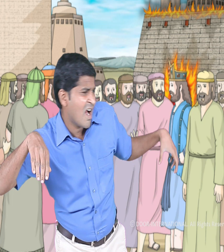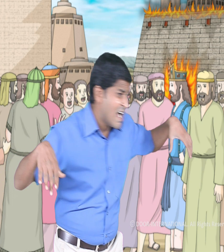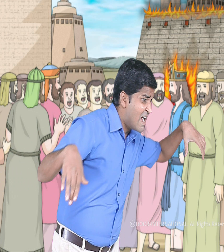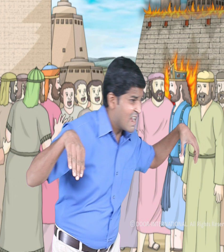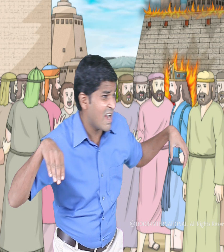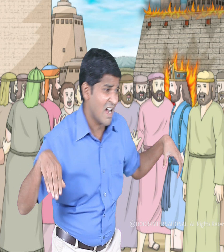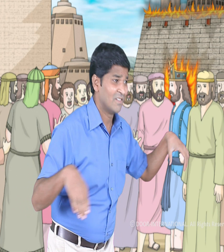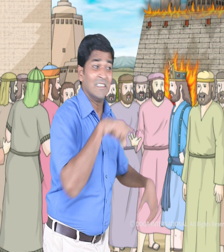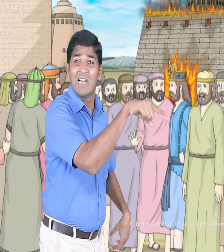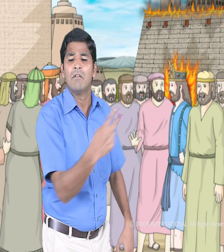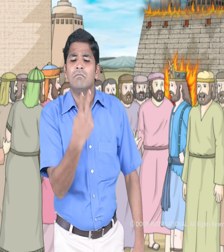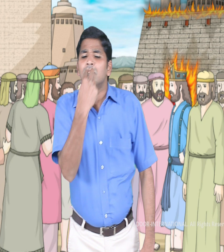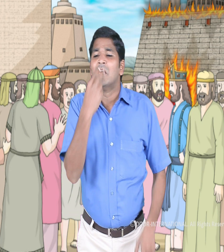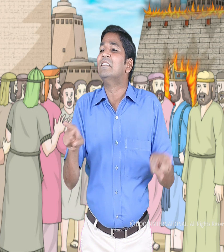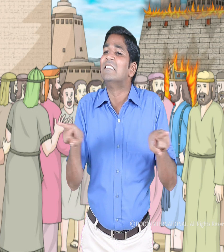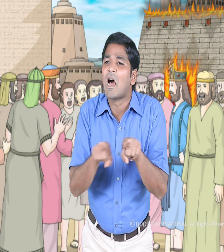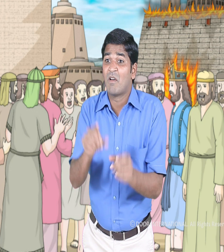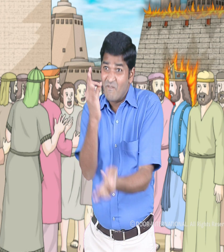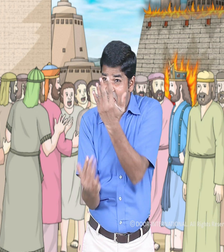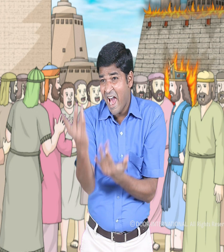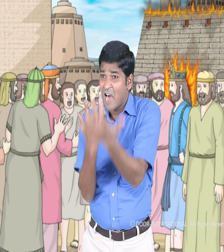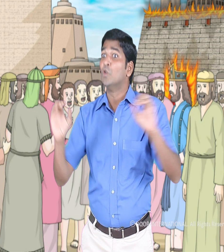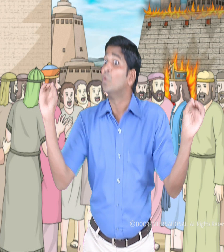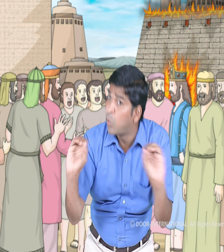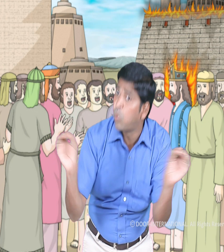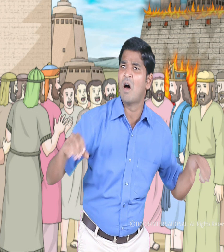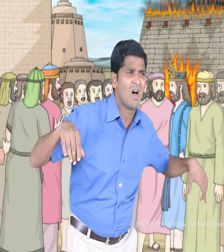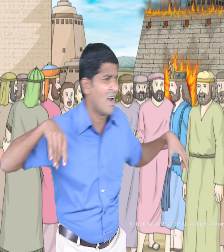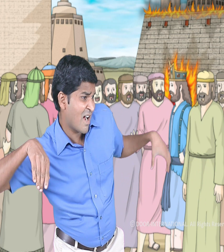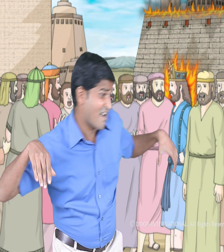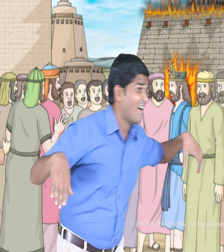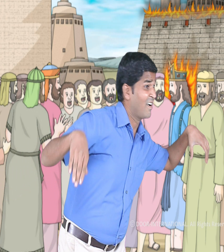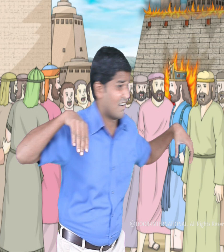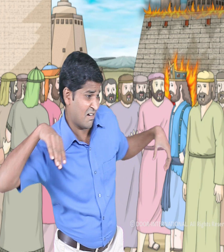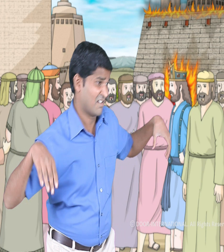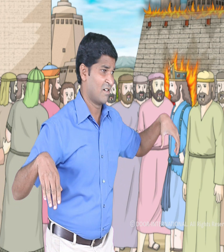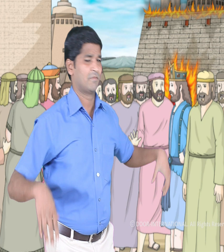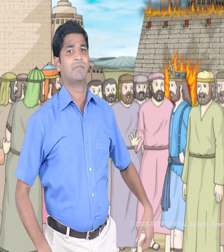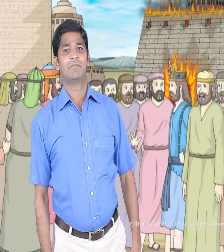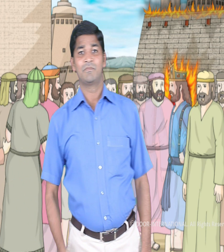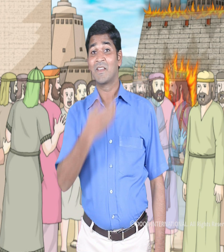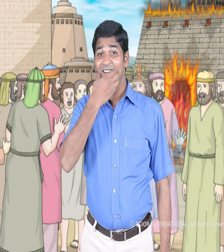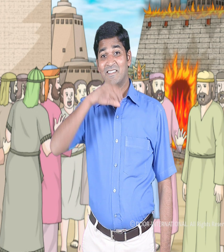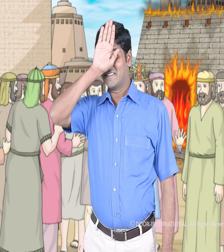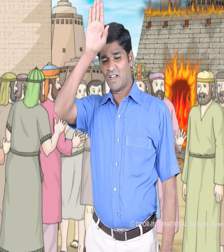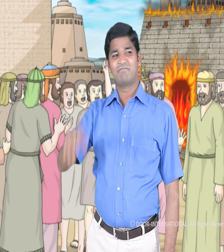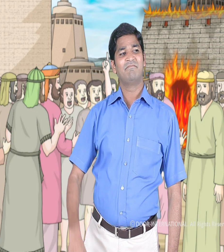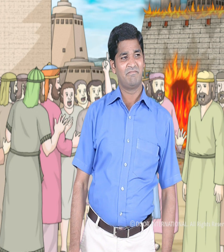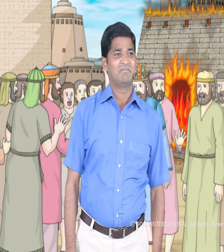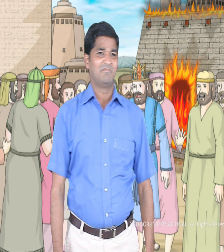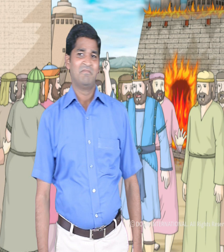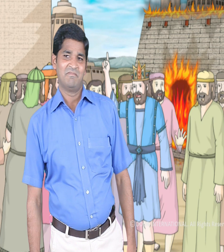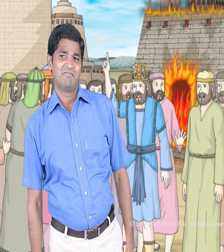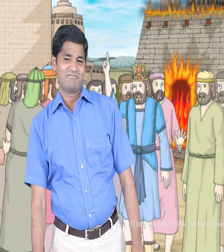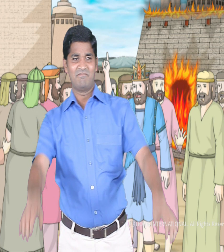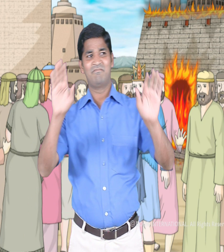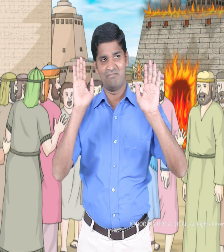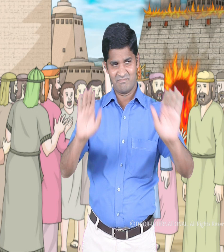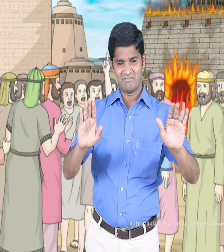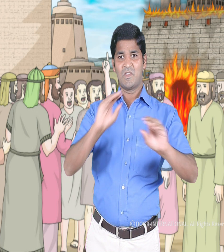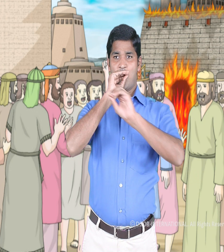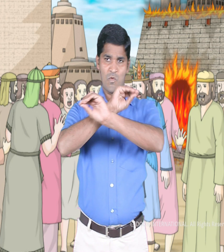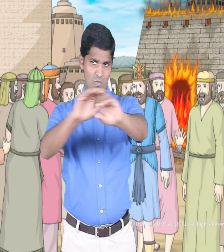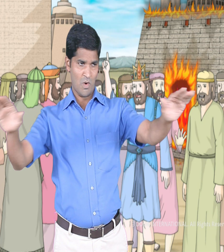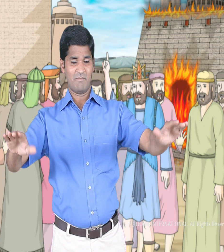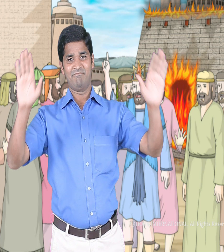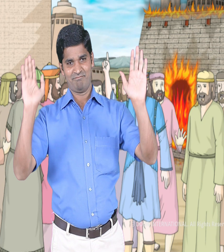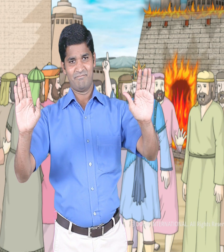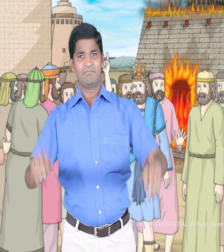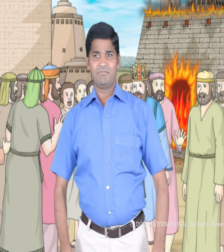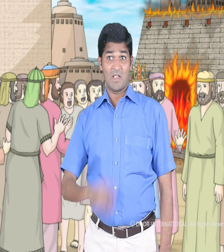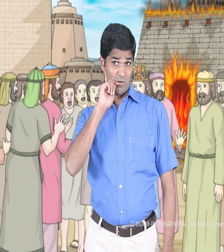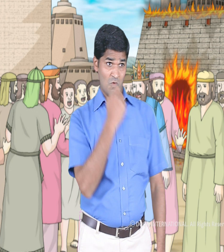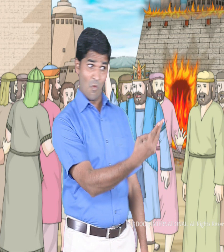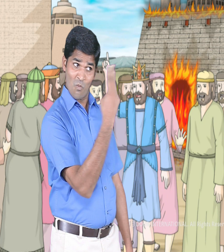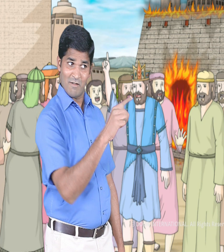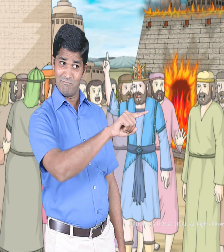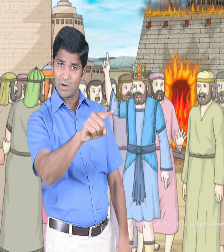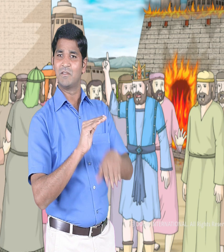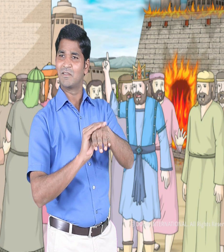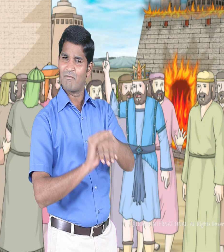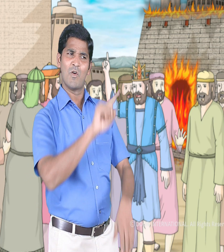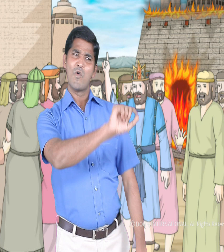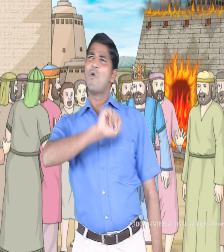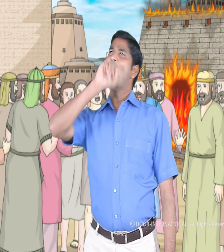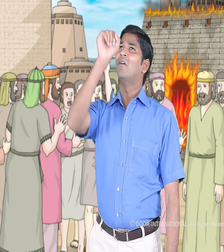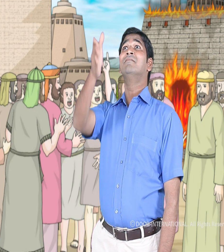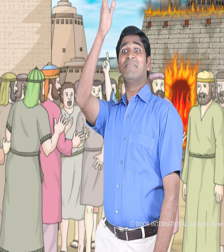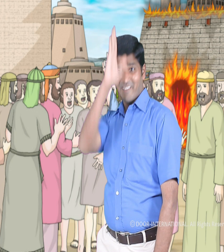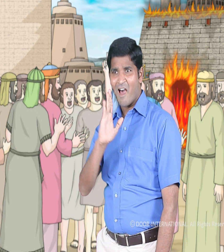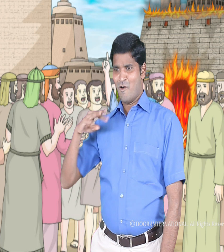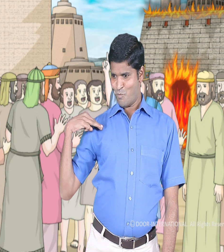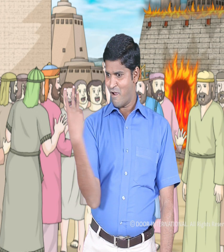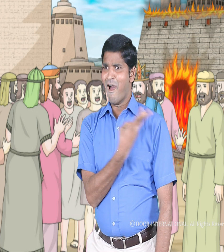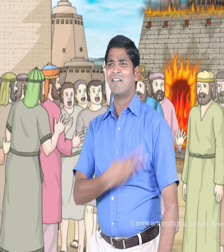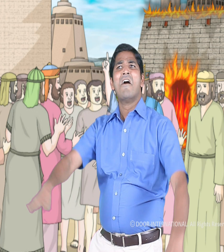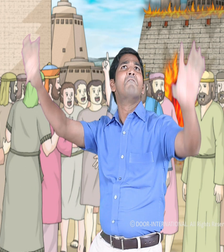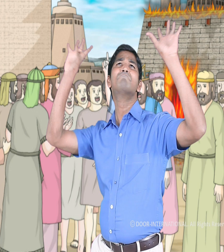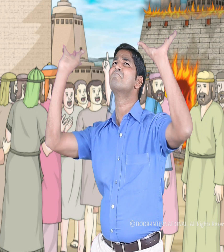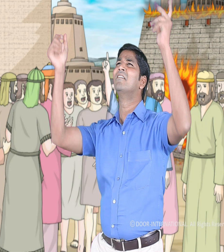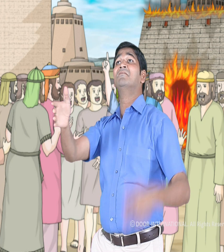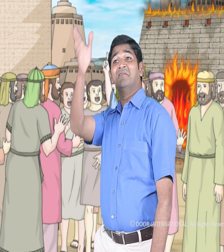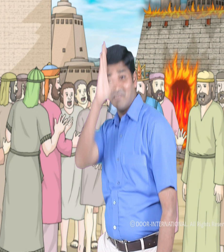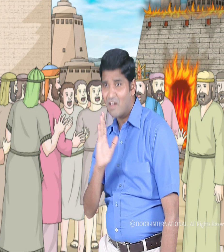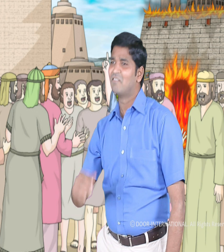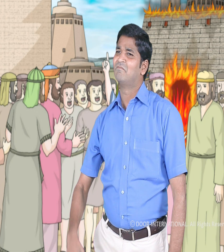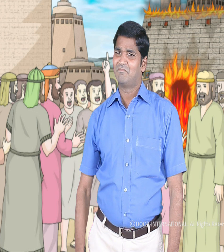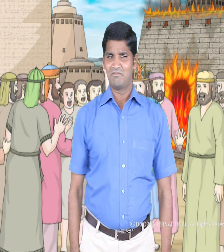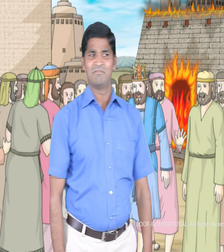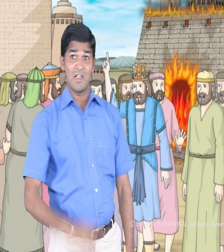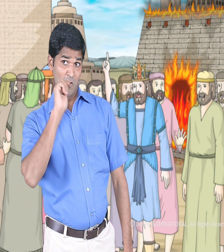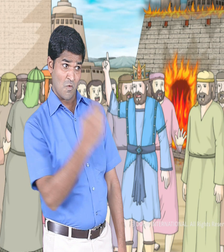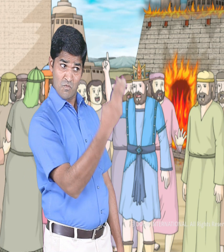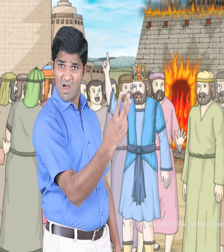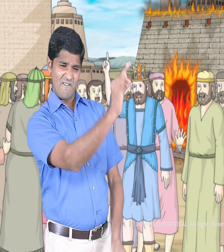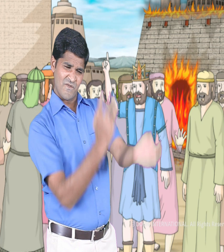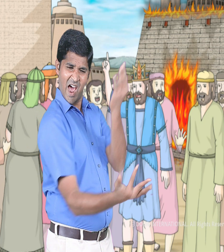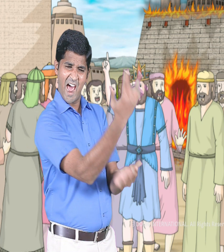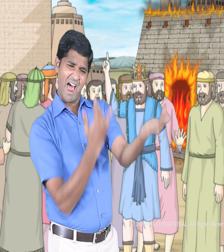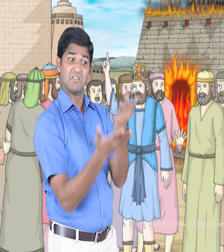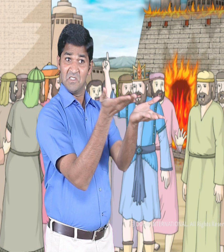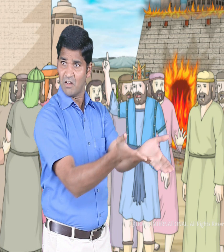Not a hair of their heads was singed, their robes were unaffected, and there was no smell of fire on them.